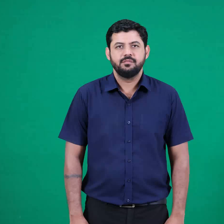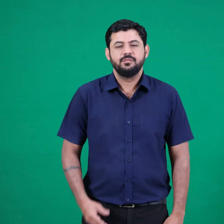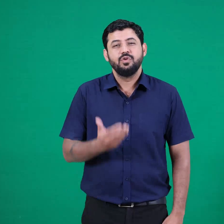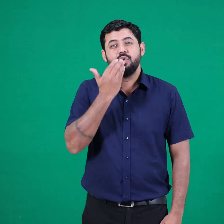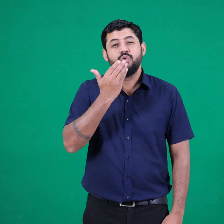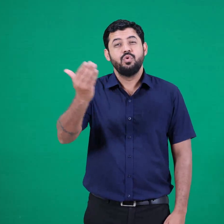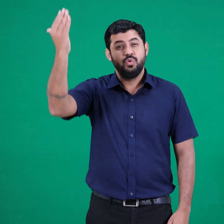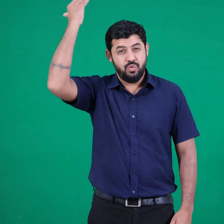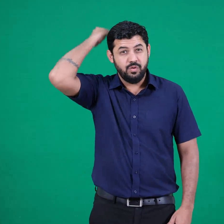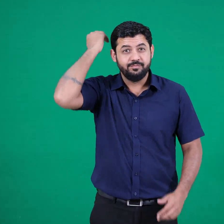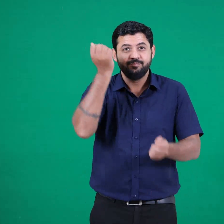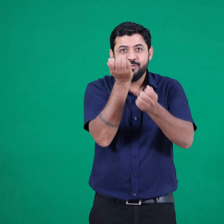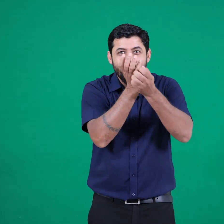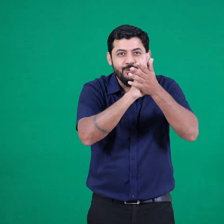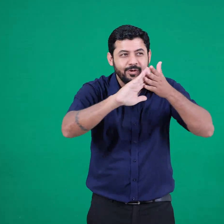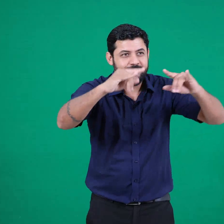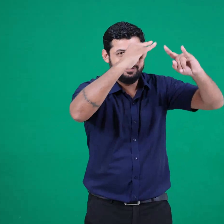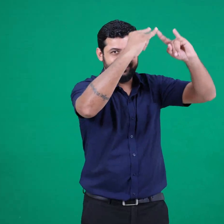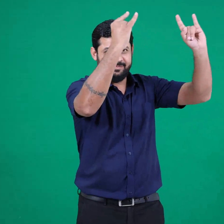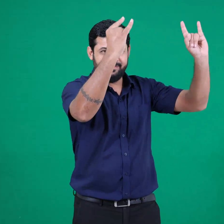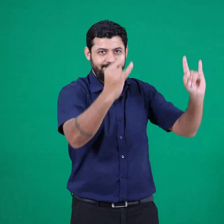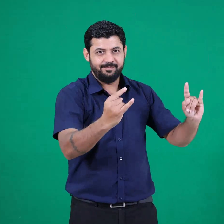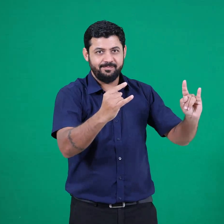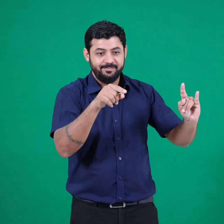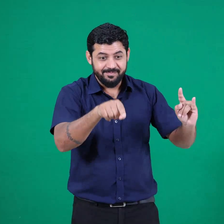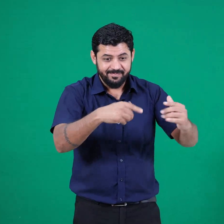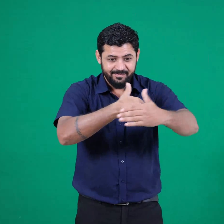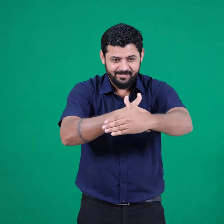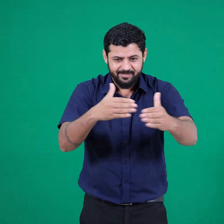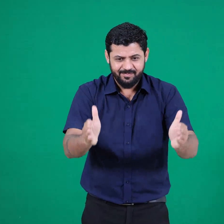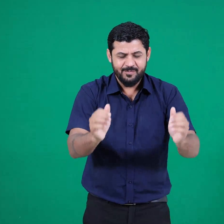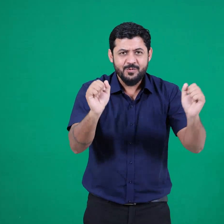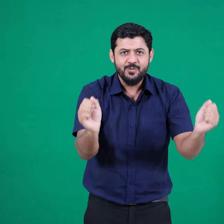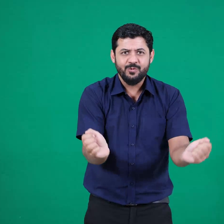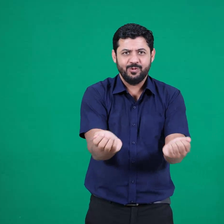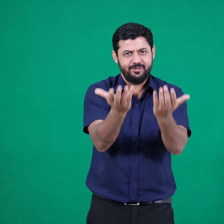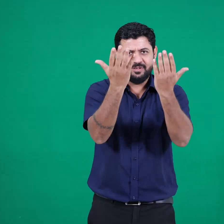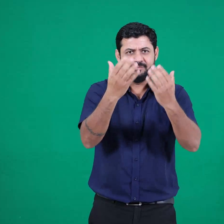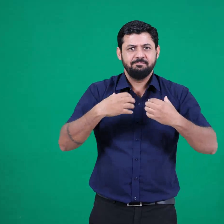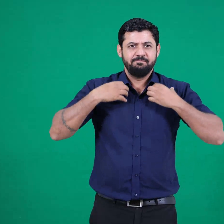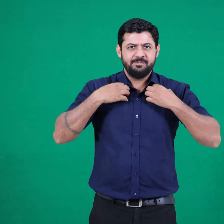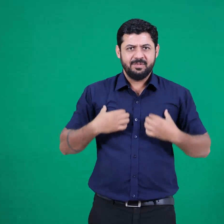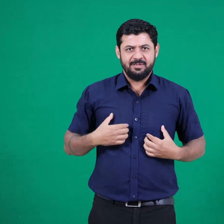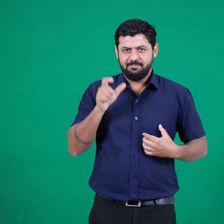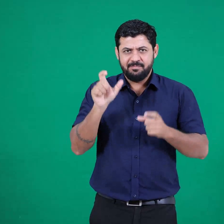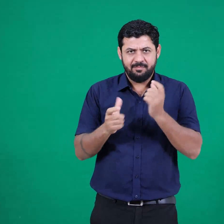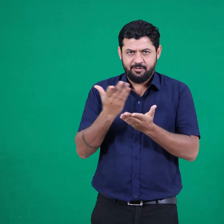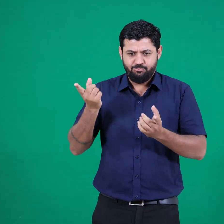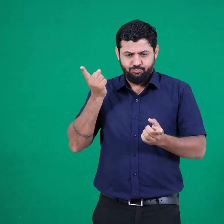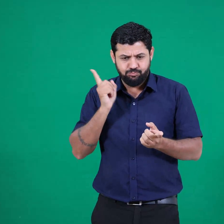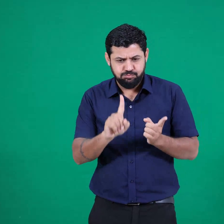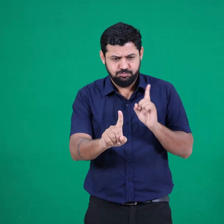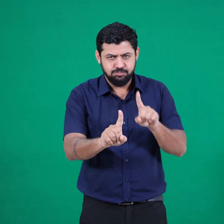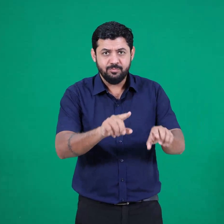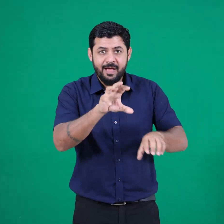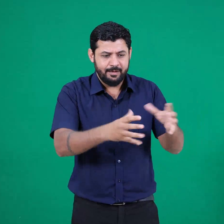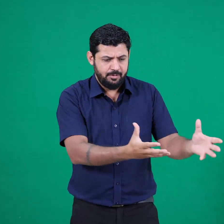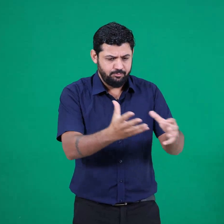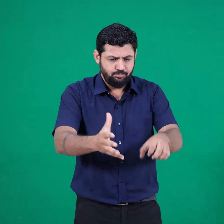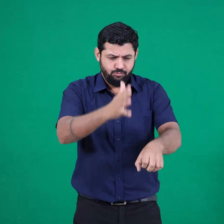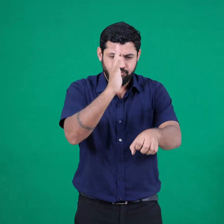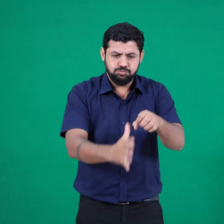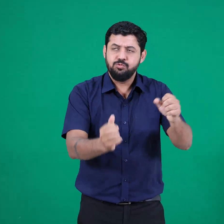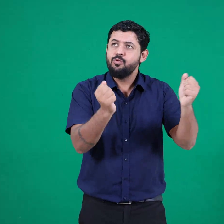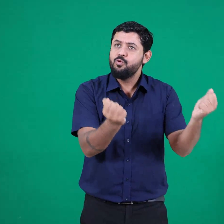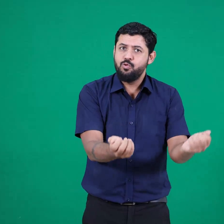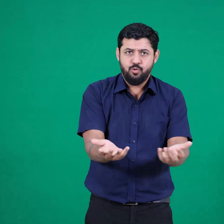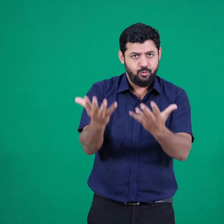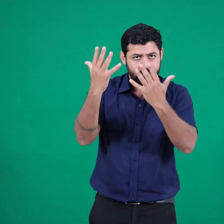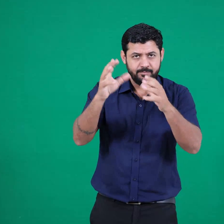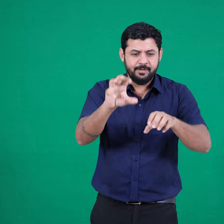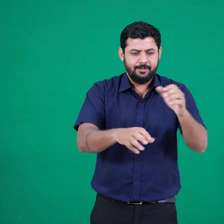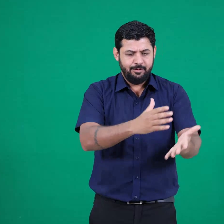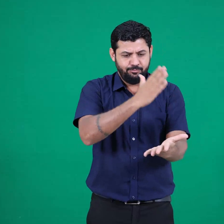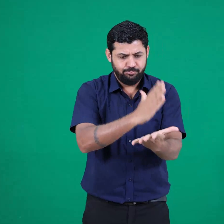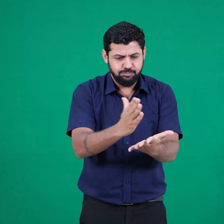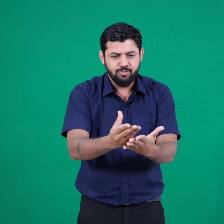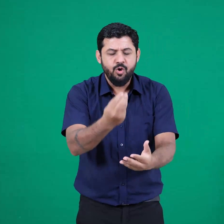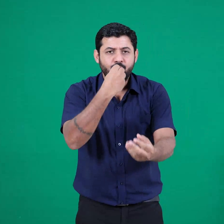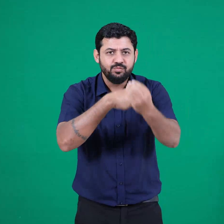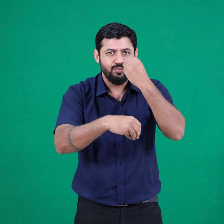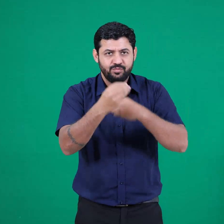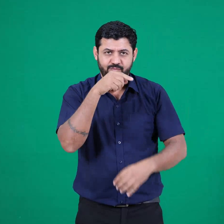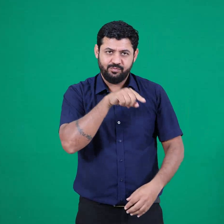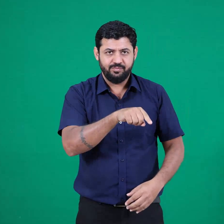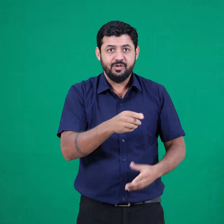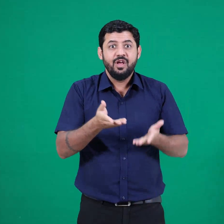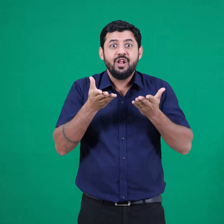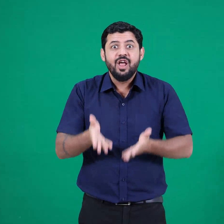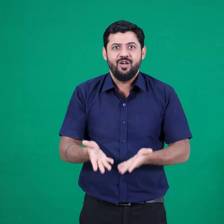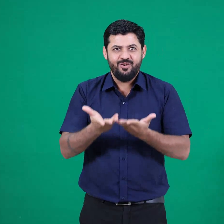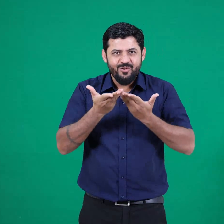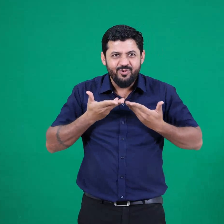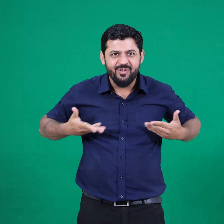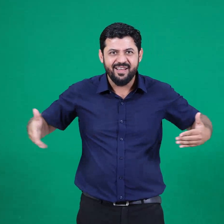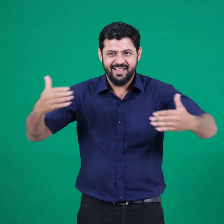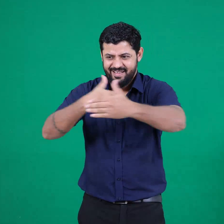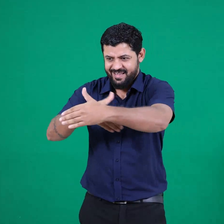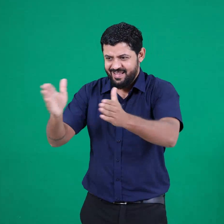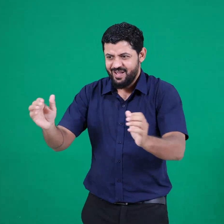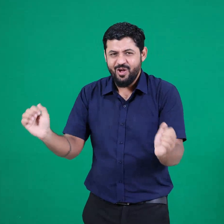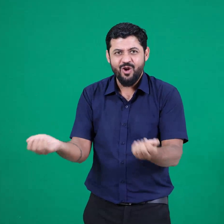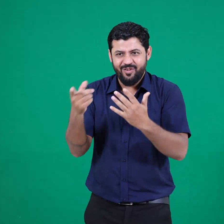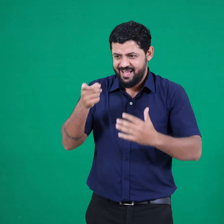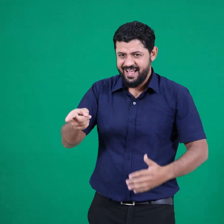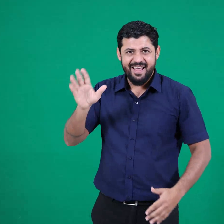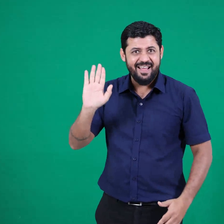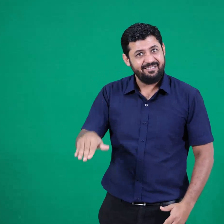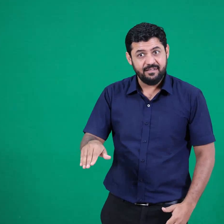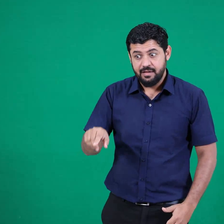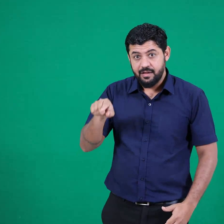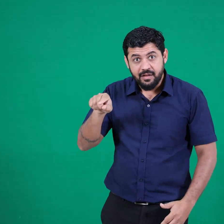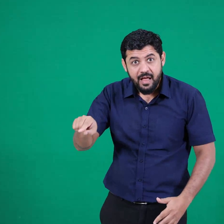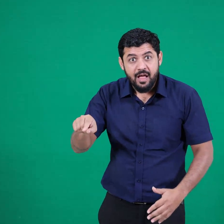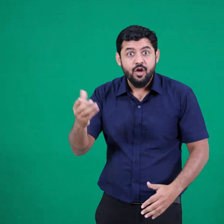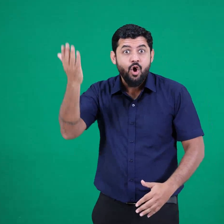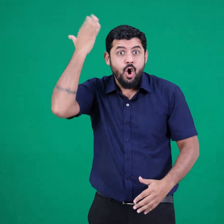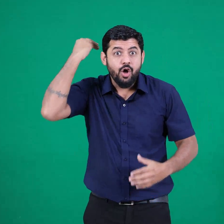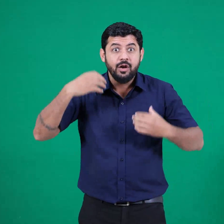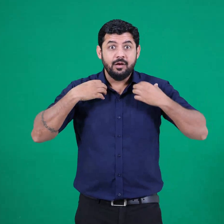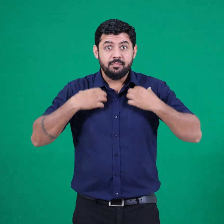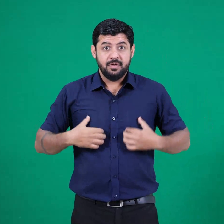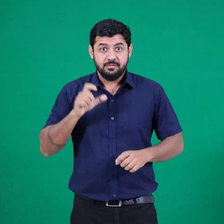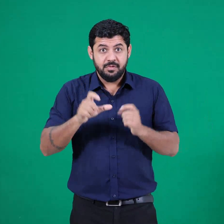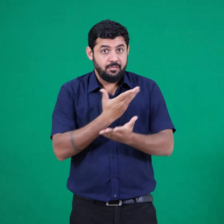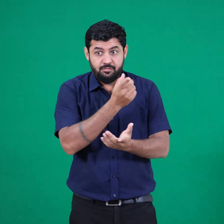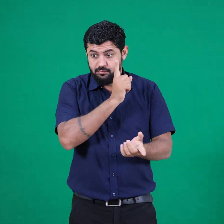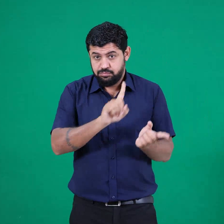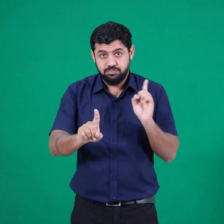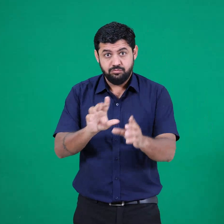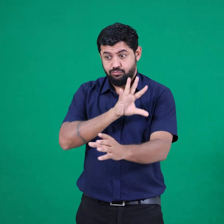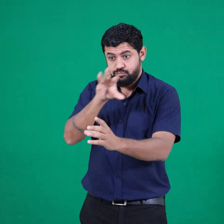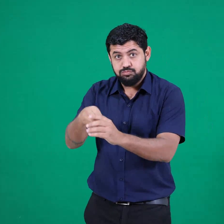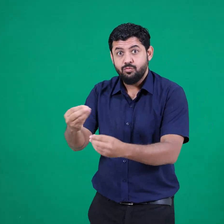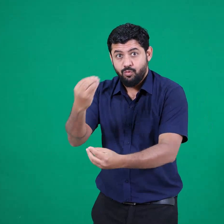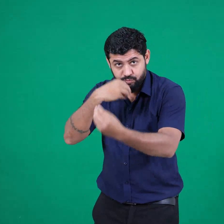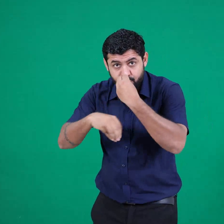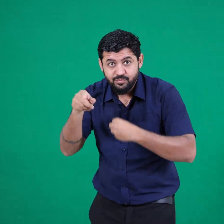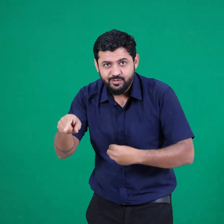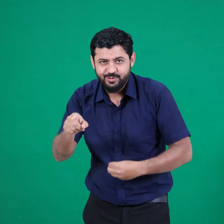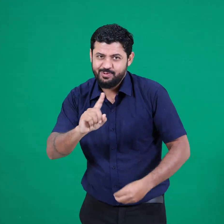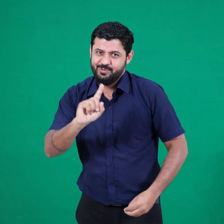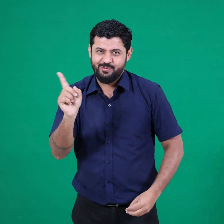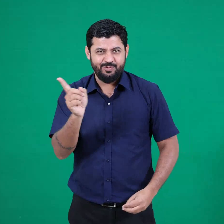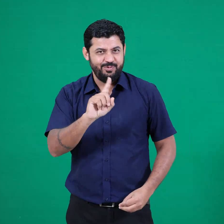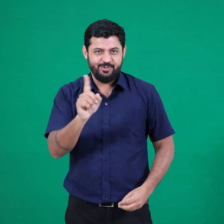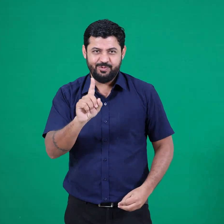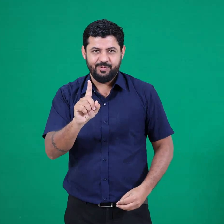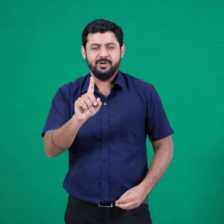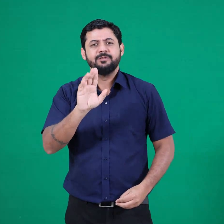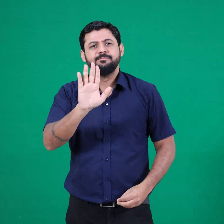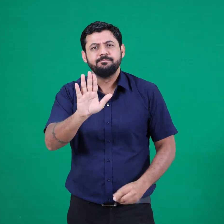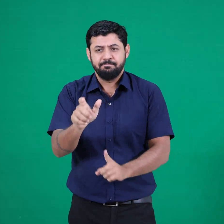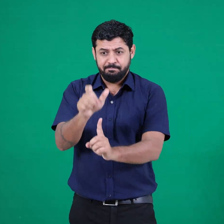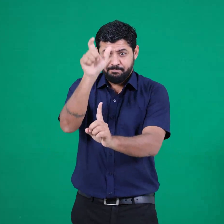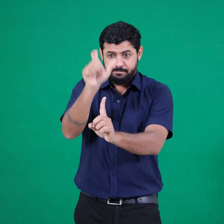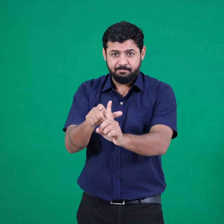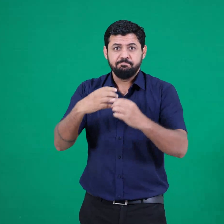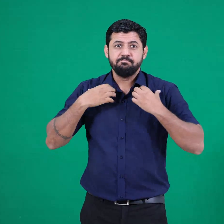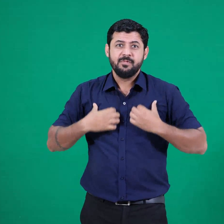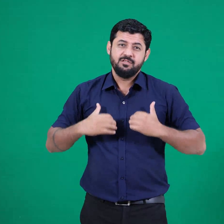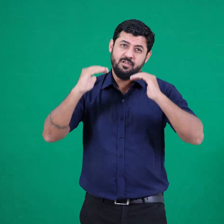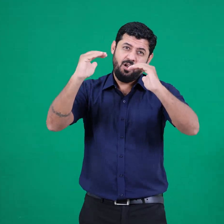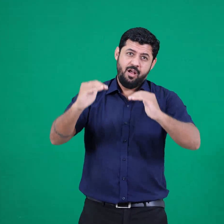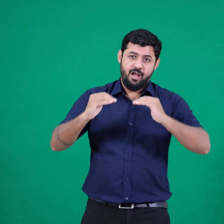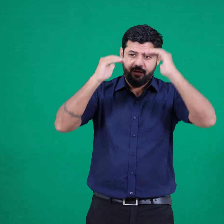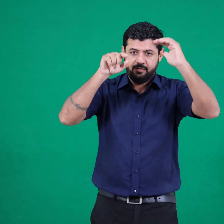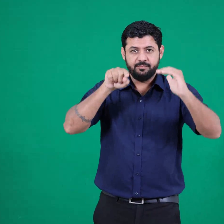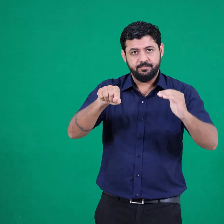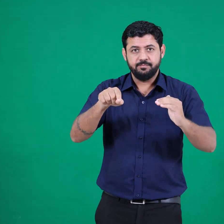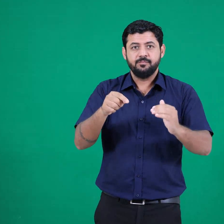We have an altar from which those who serve at the tabernacle have no right to eat.